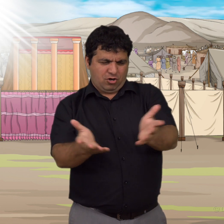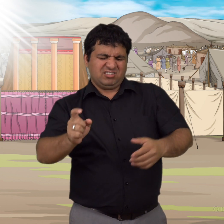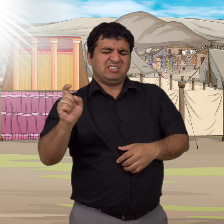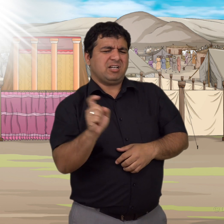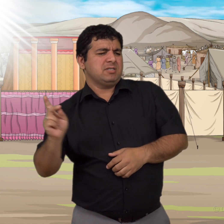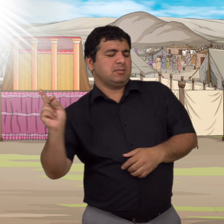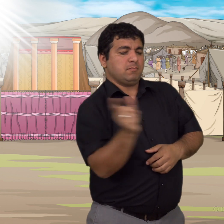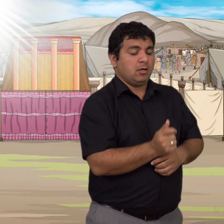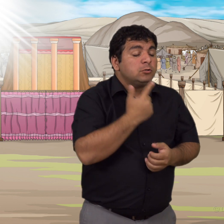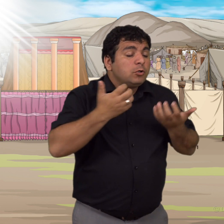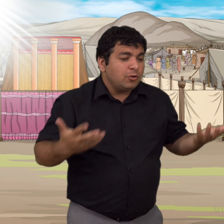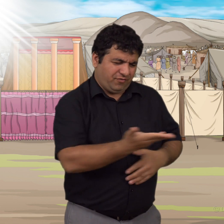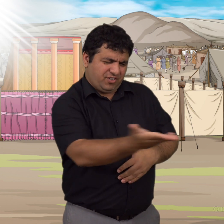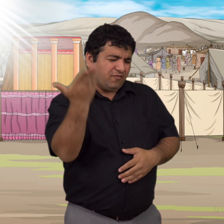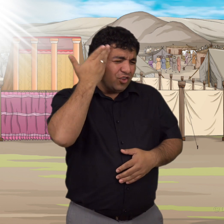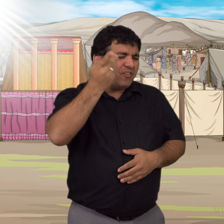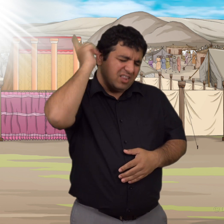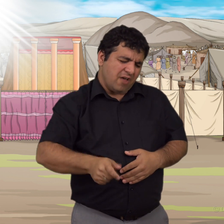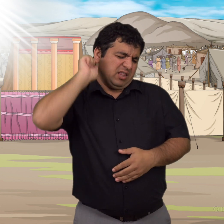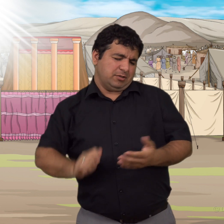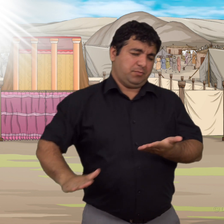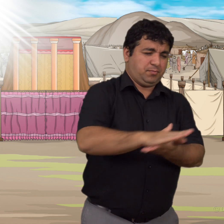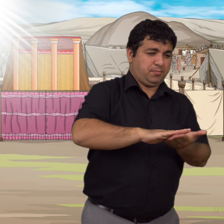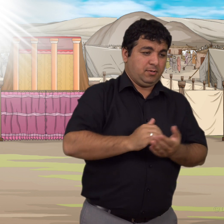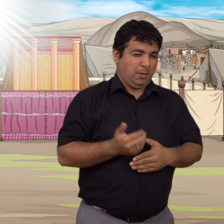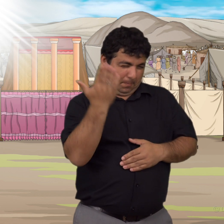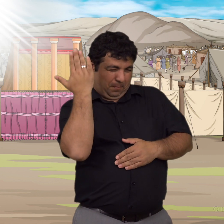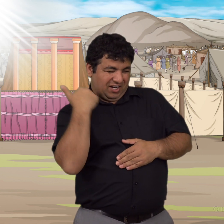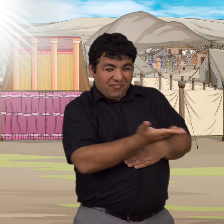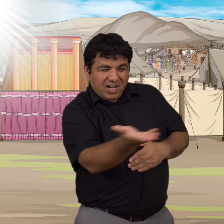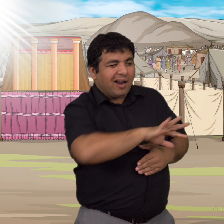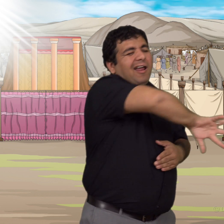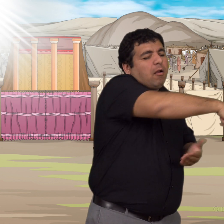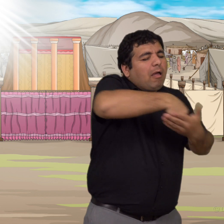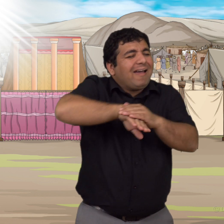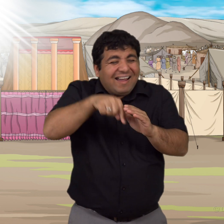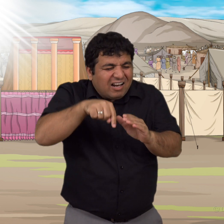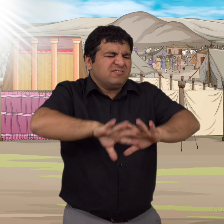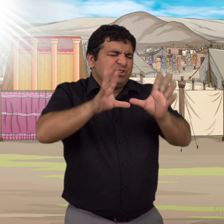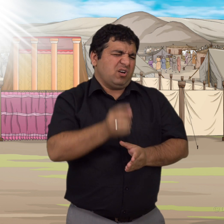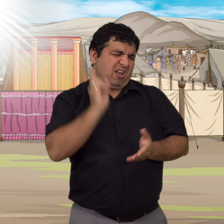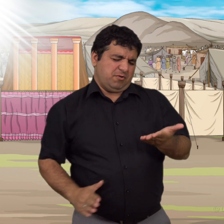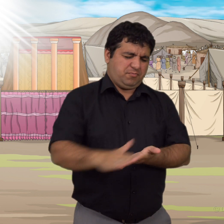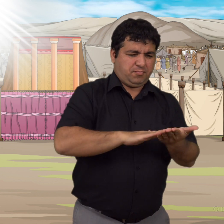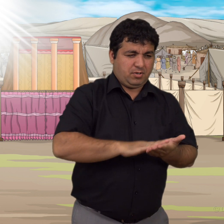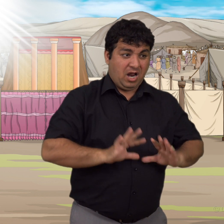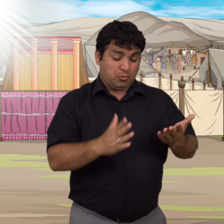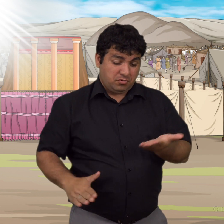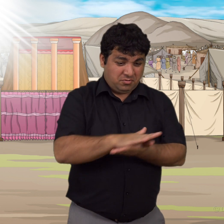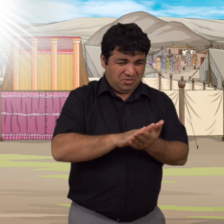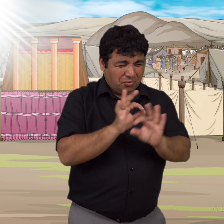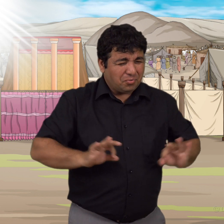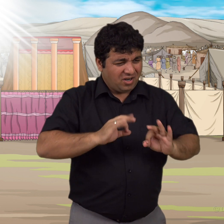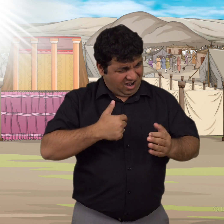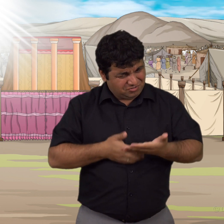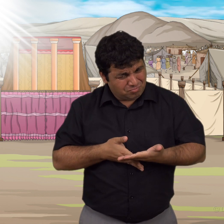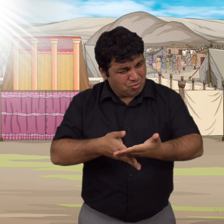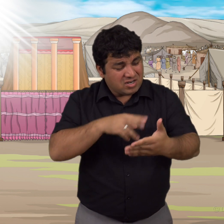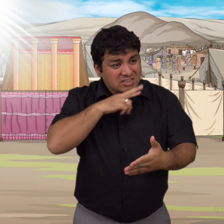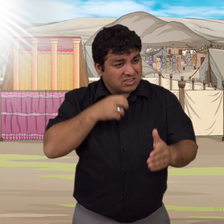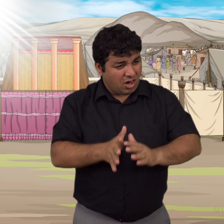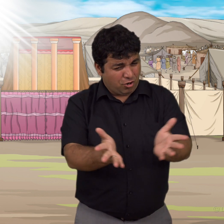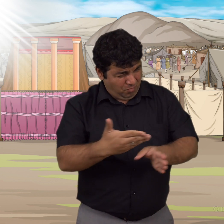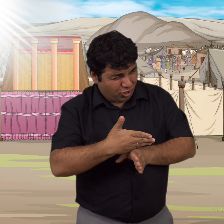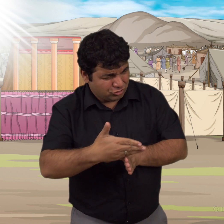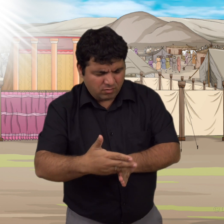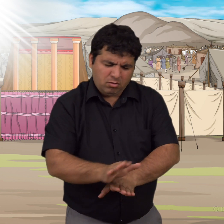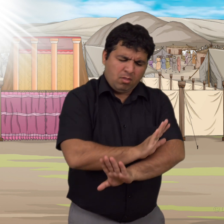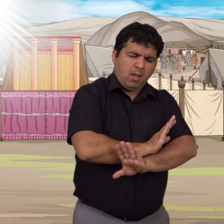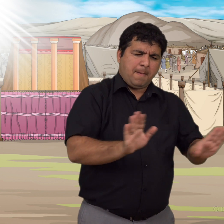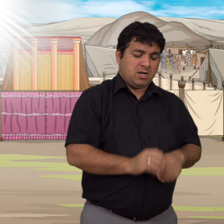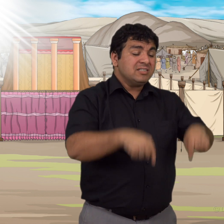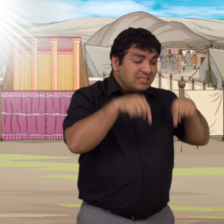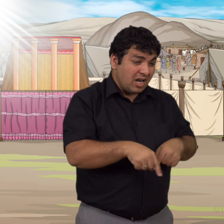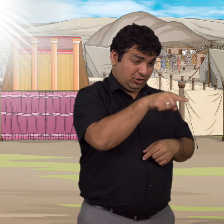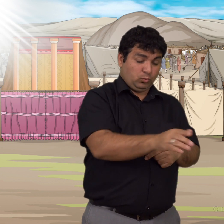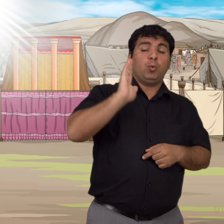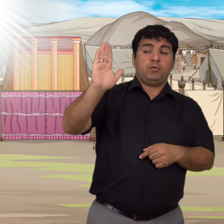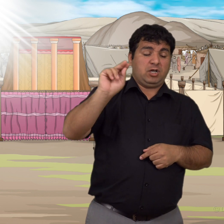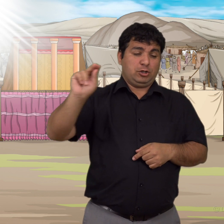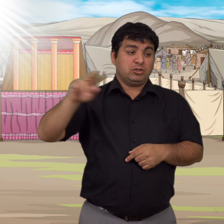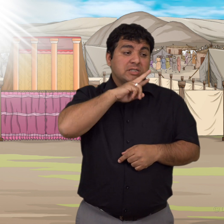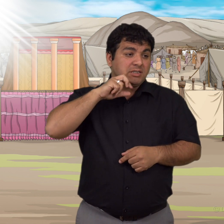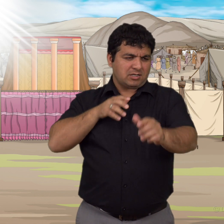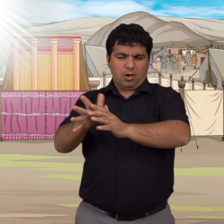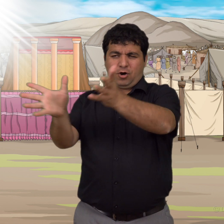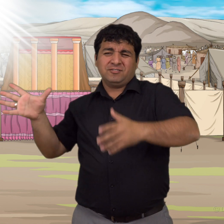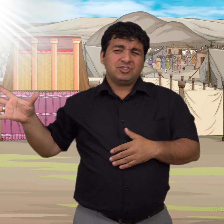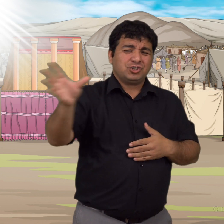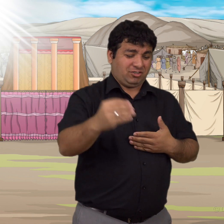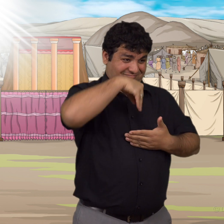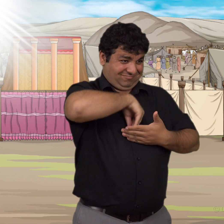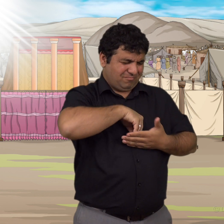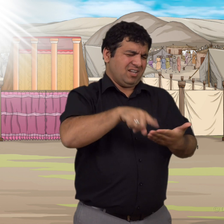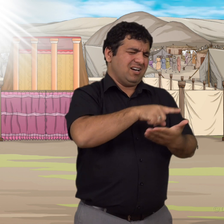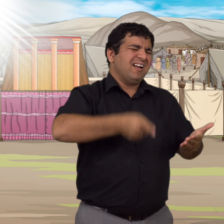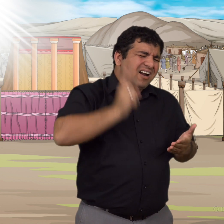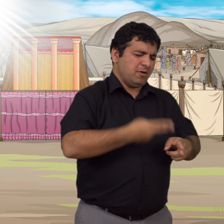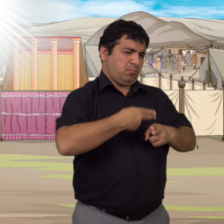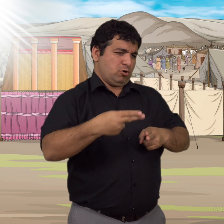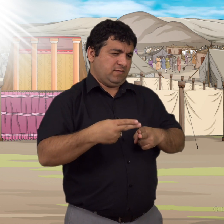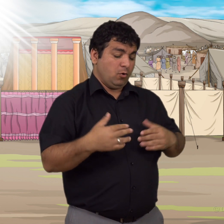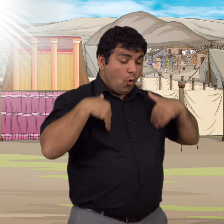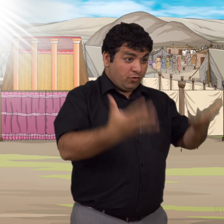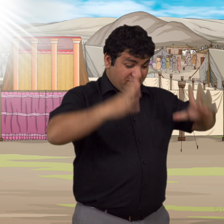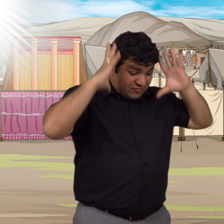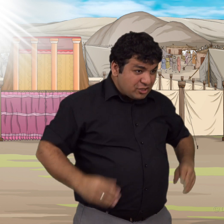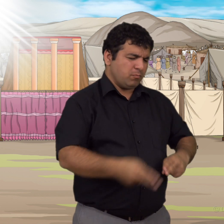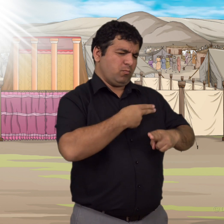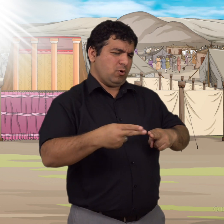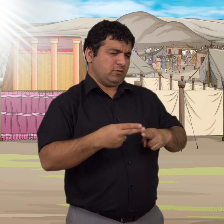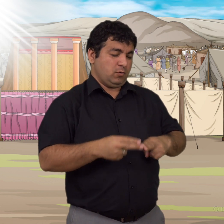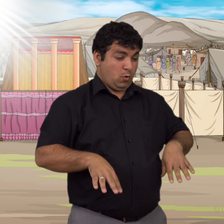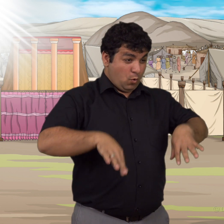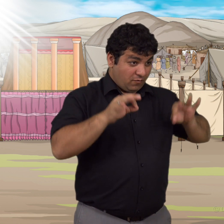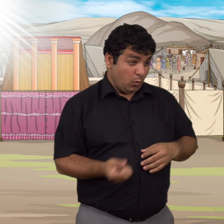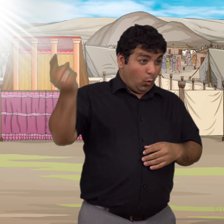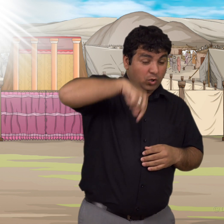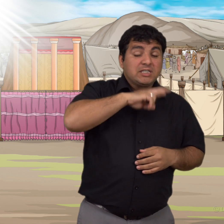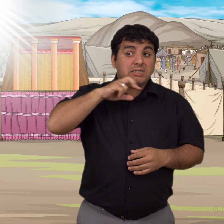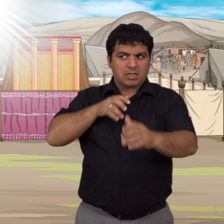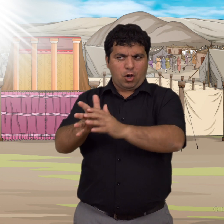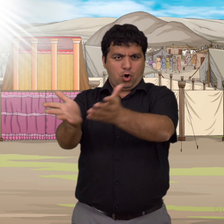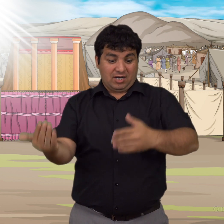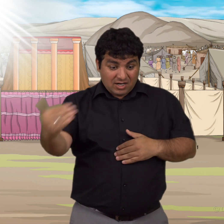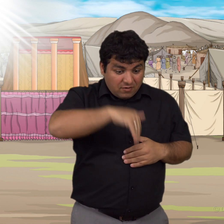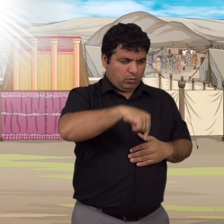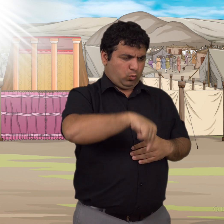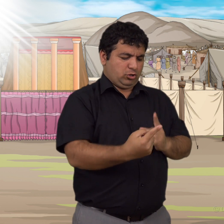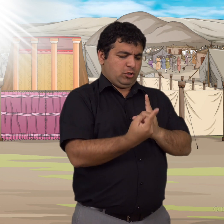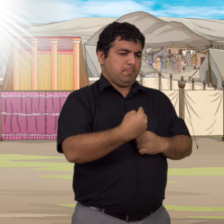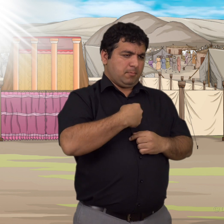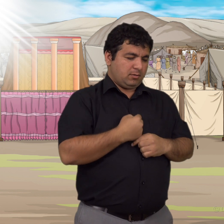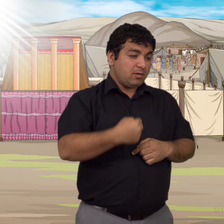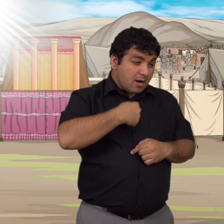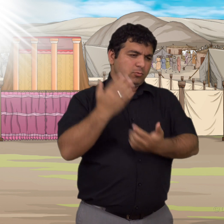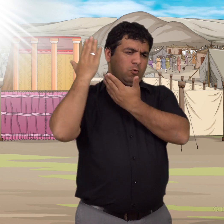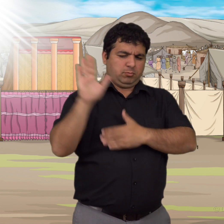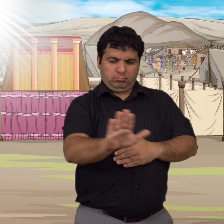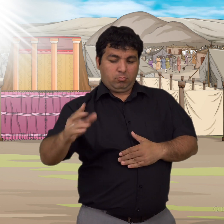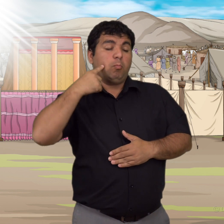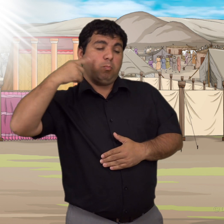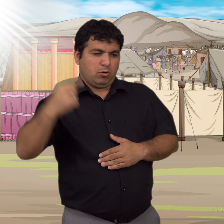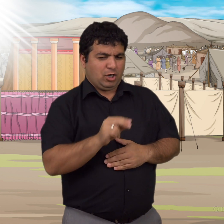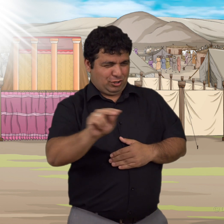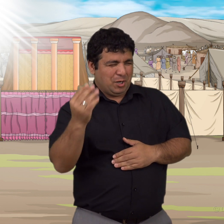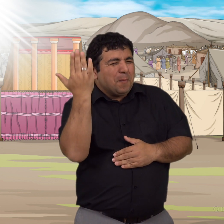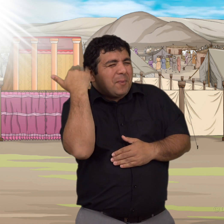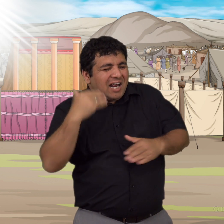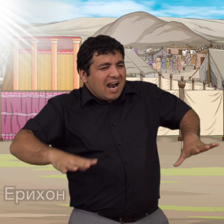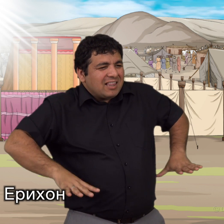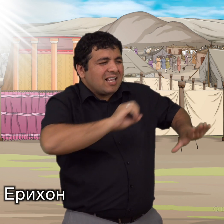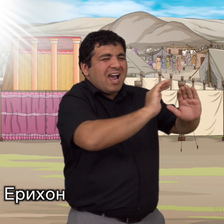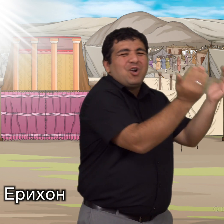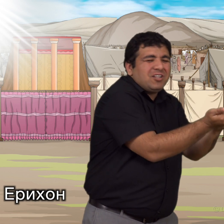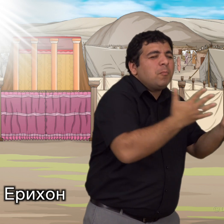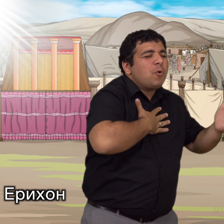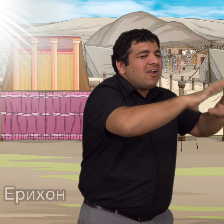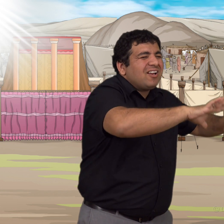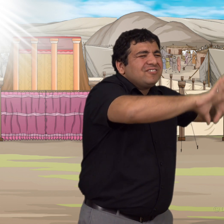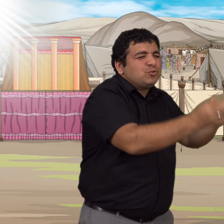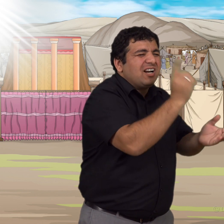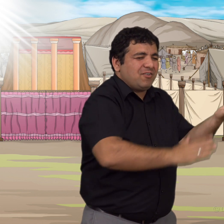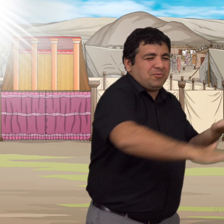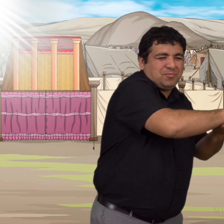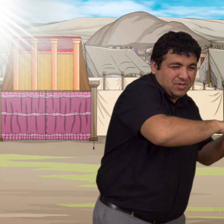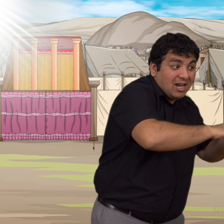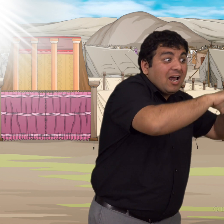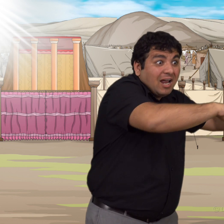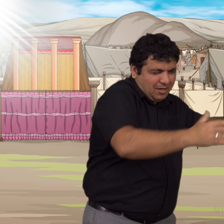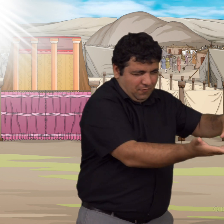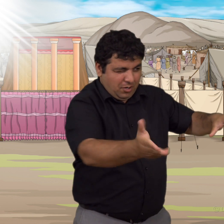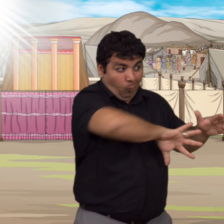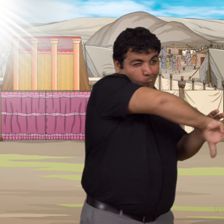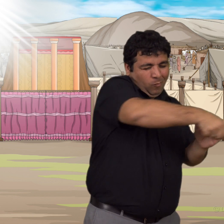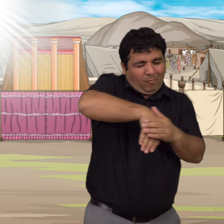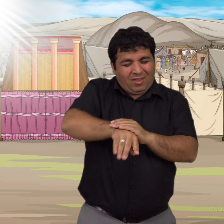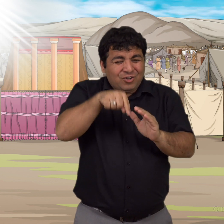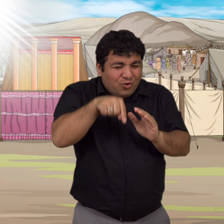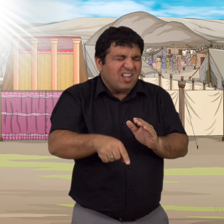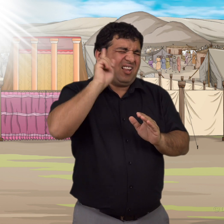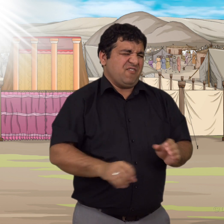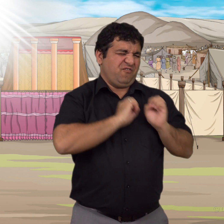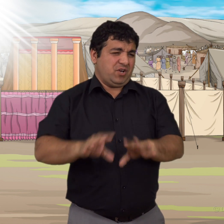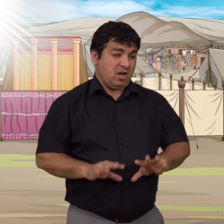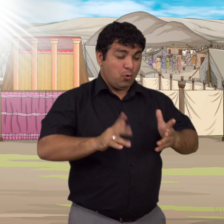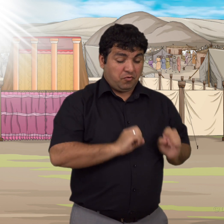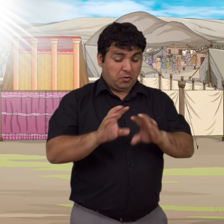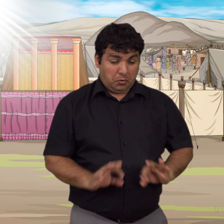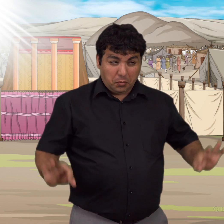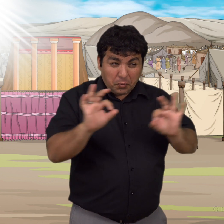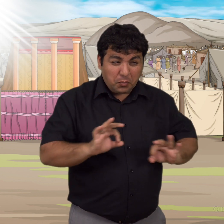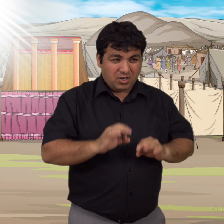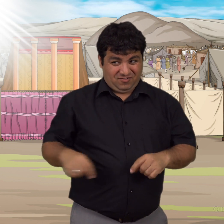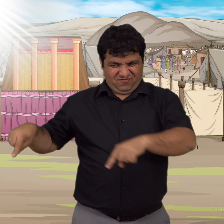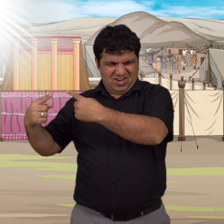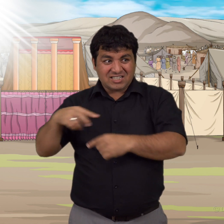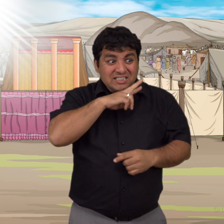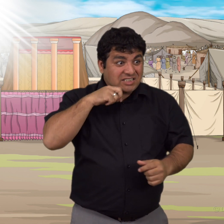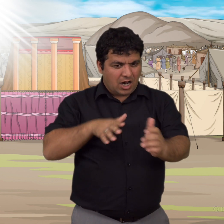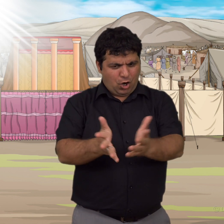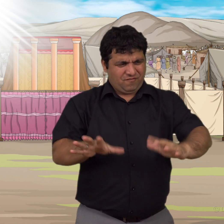They will turn their backs and run from their enemies, because they themselves have been set apart for destruction. I will no longer be with you unless you remove from among you whatever is devoted to destruction. Get up and consecrate the people, saying, ‘Consecrate yourselves for tomorrow, for this is what the LORD, the God of Israel, says: Among you, O Israel, there are things devoted to destruction.